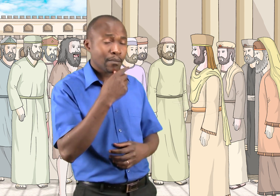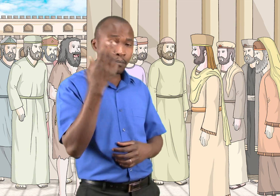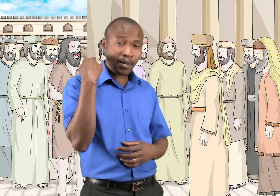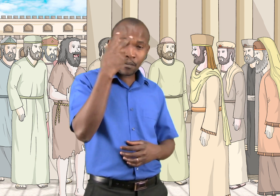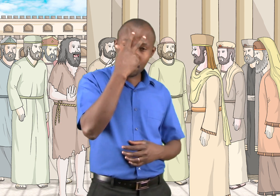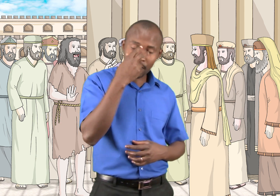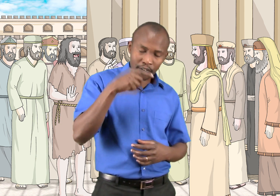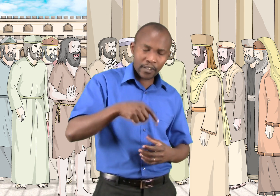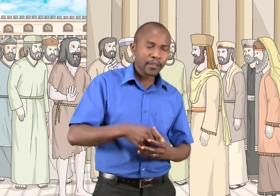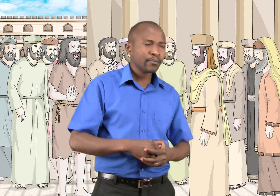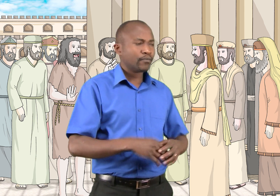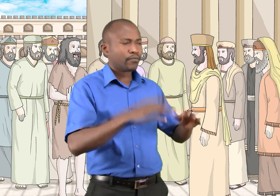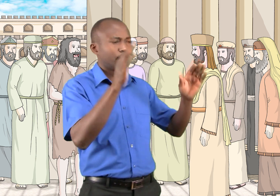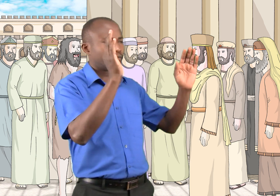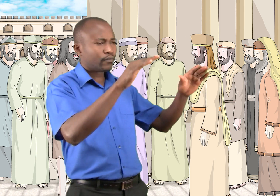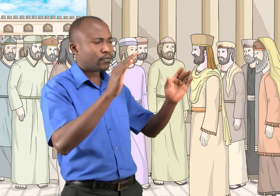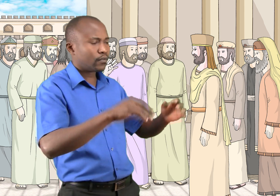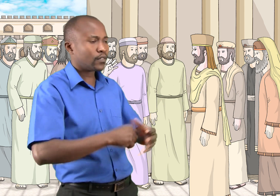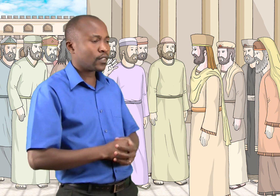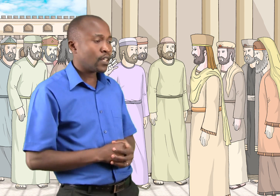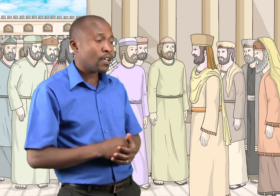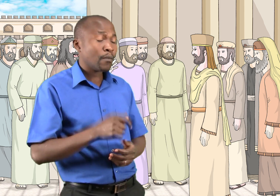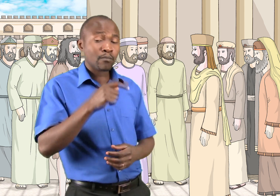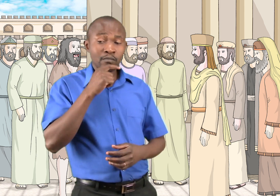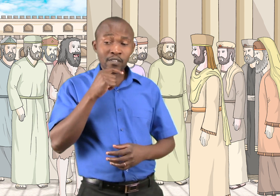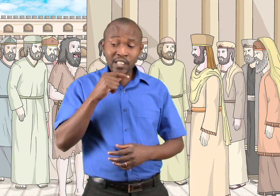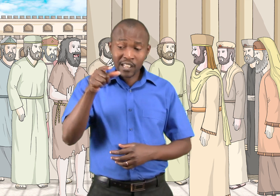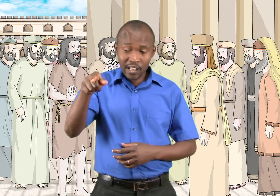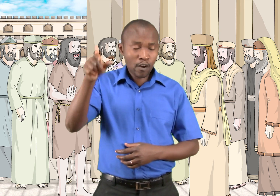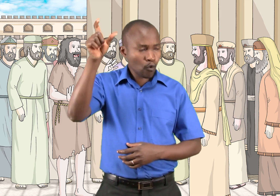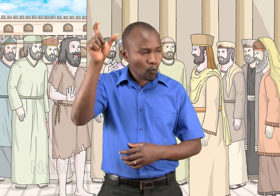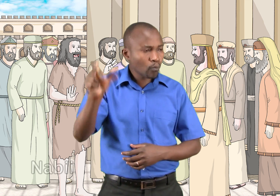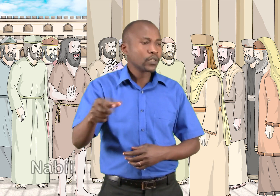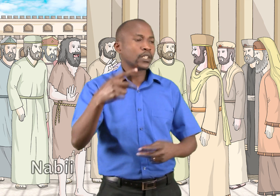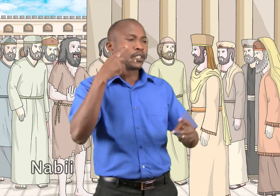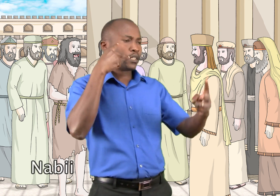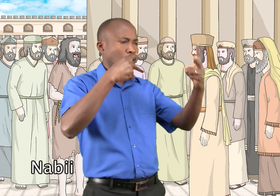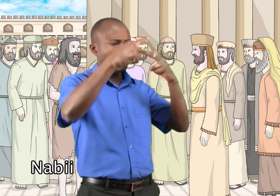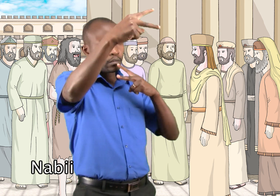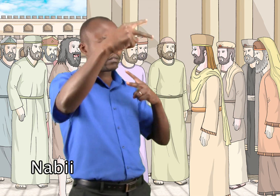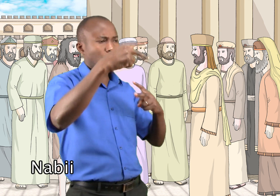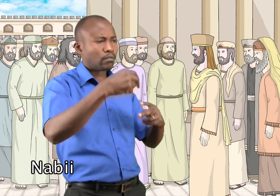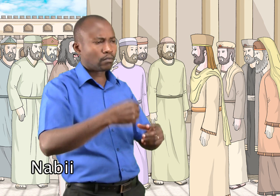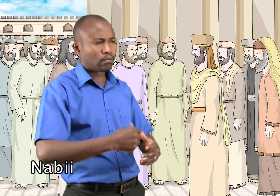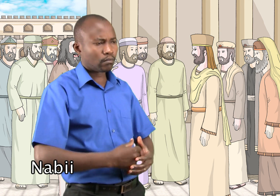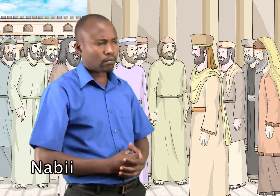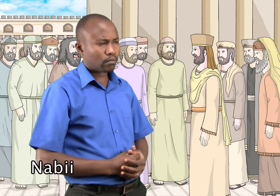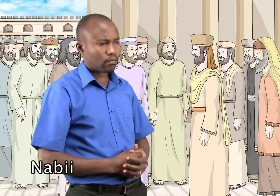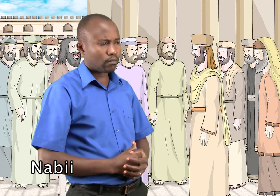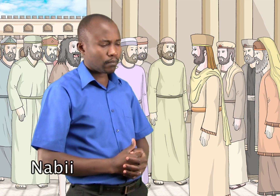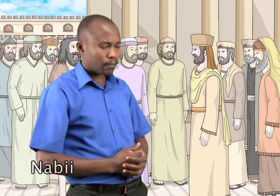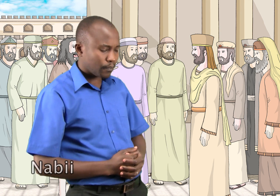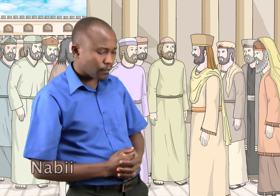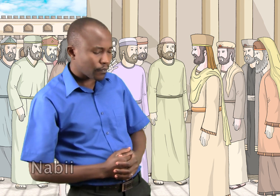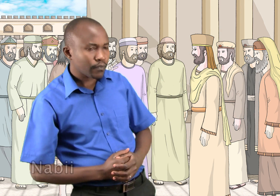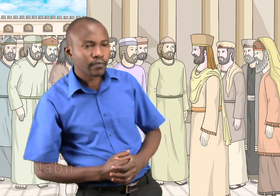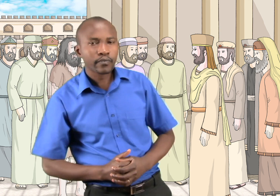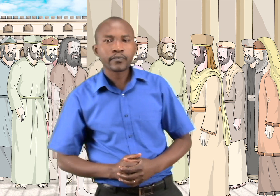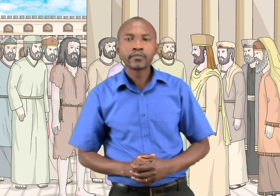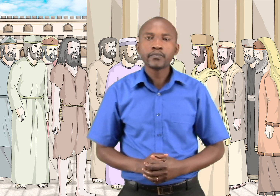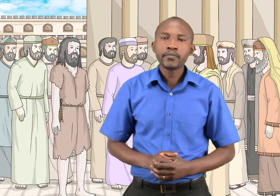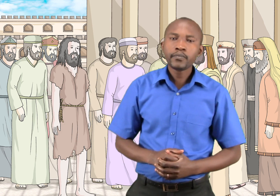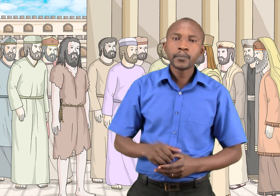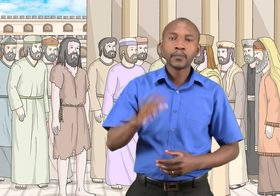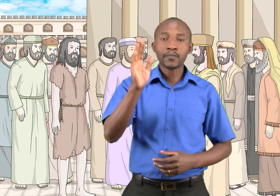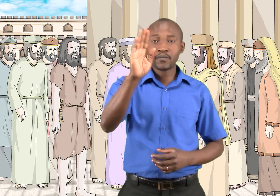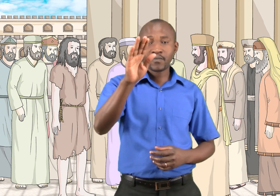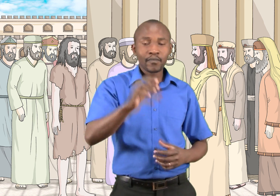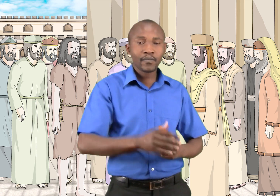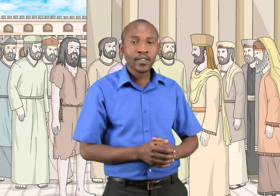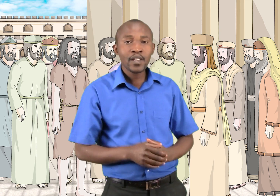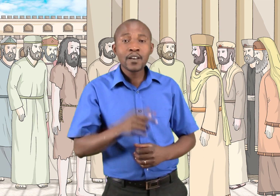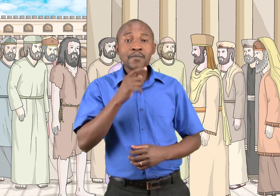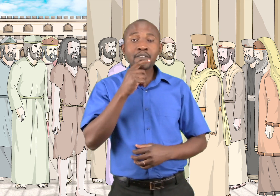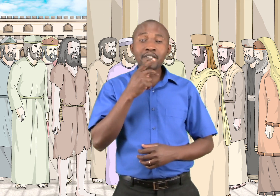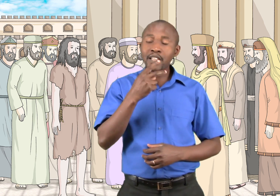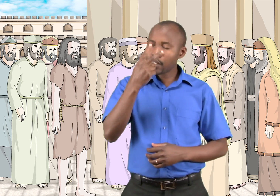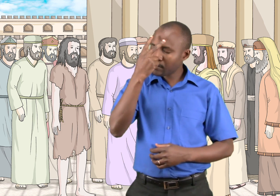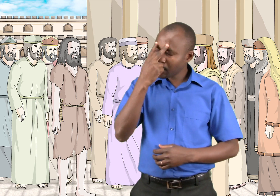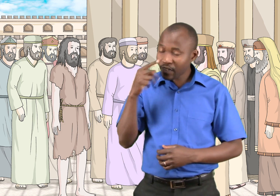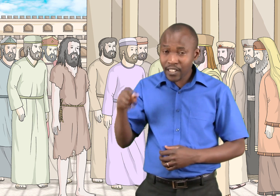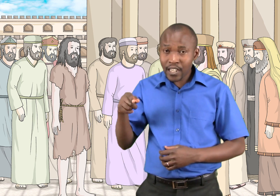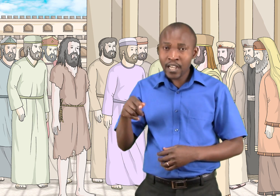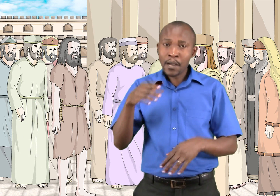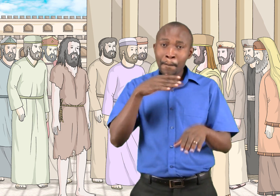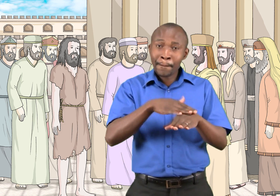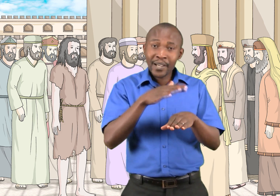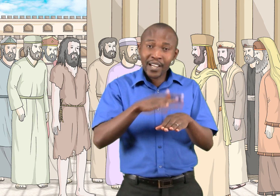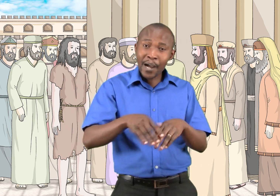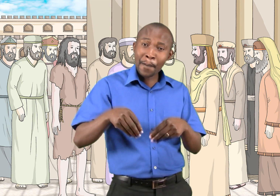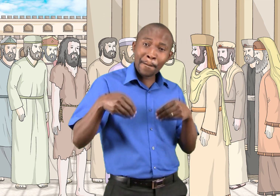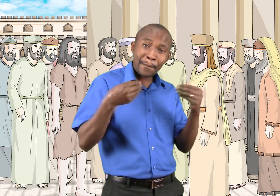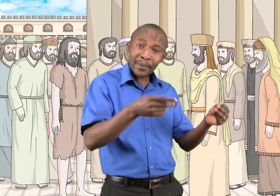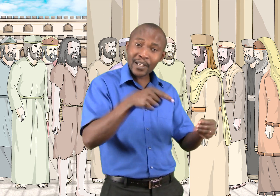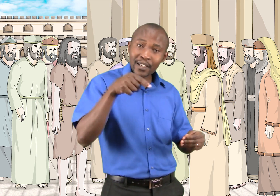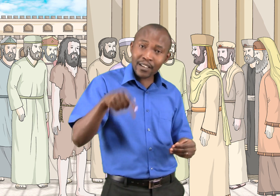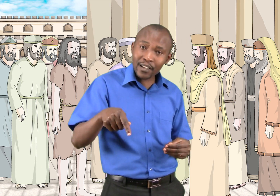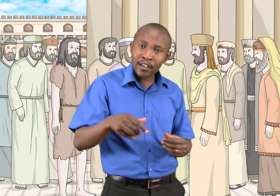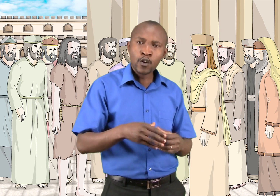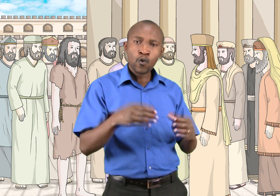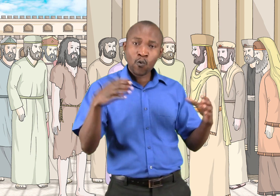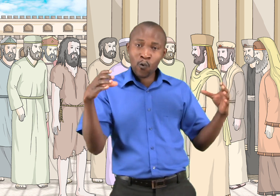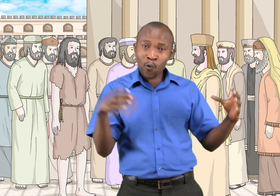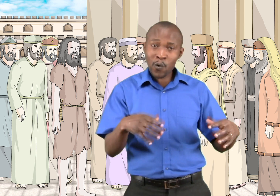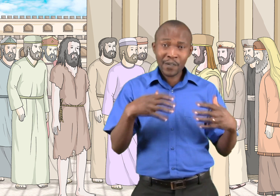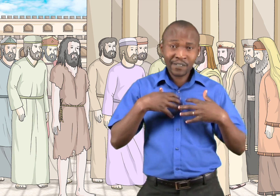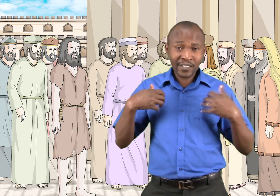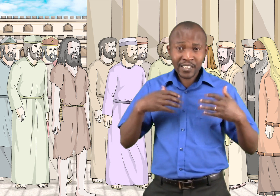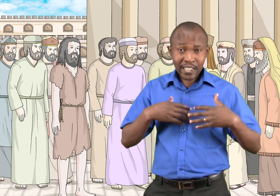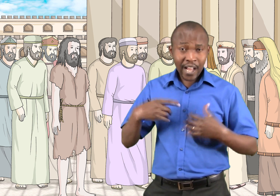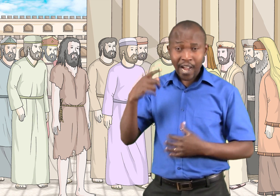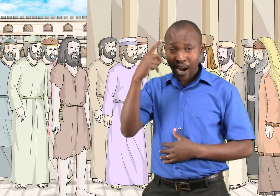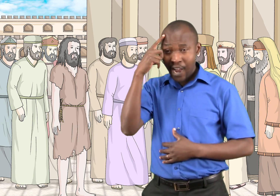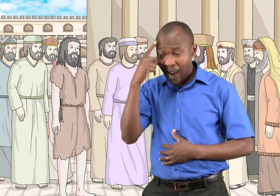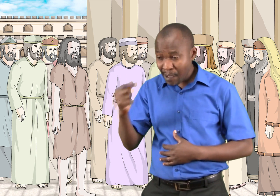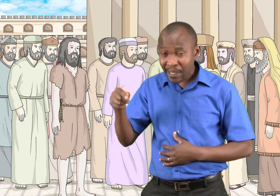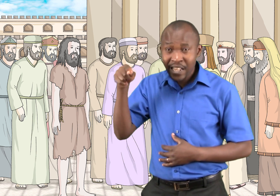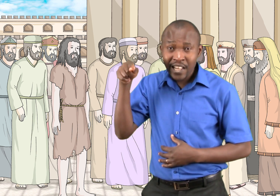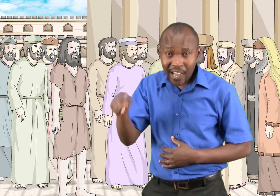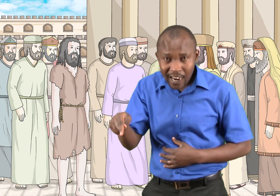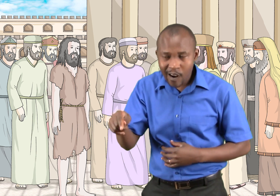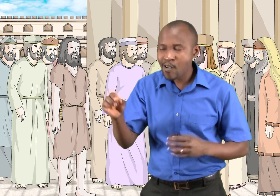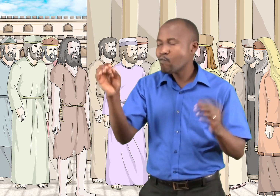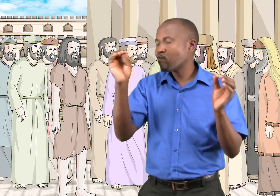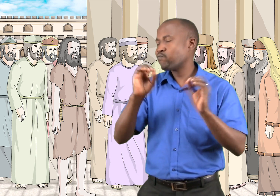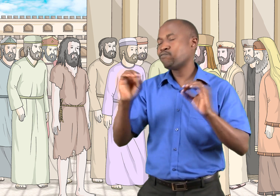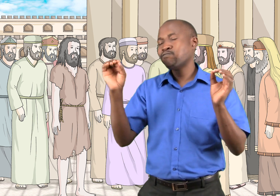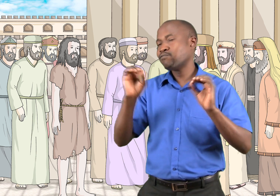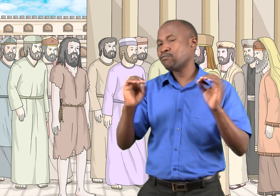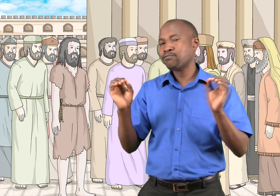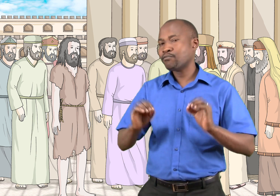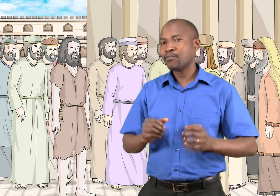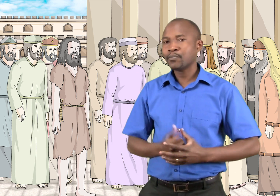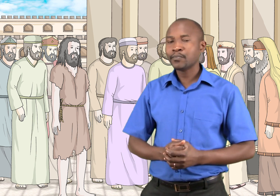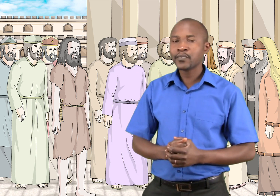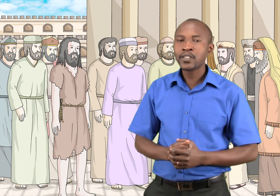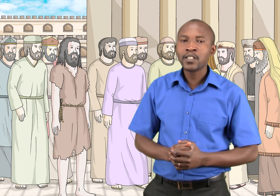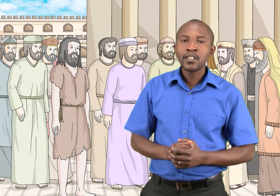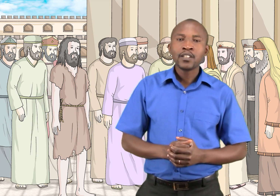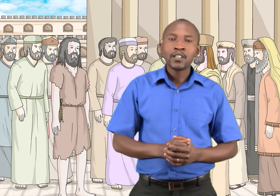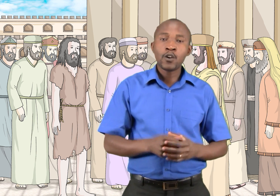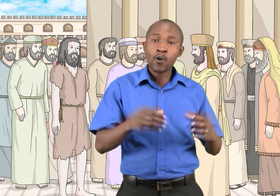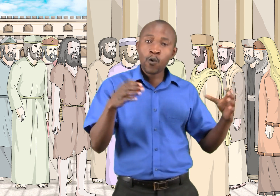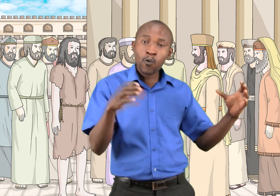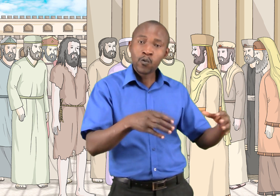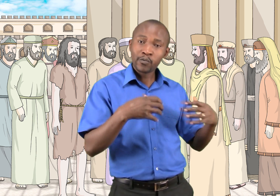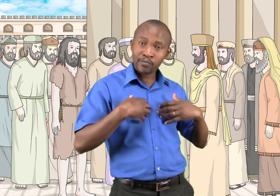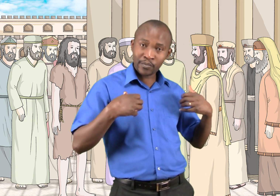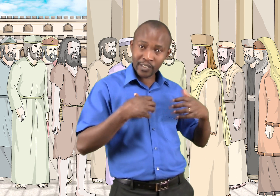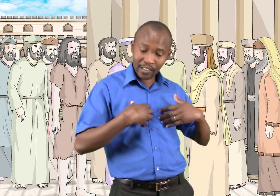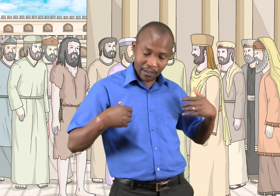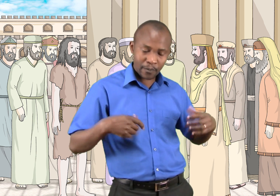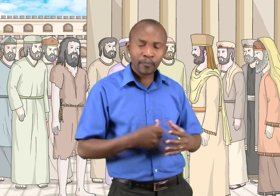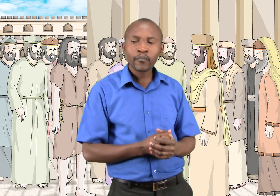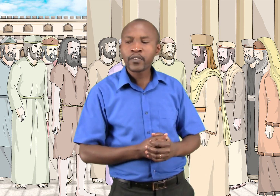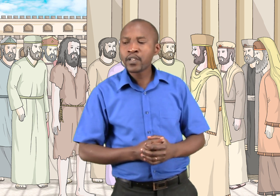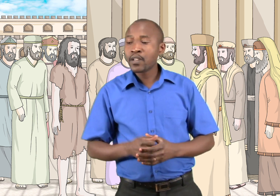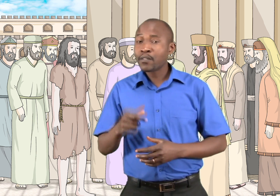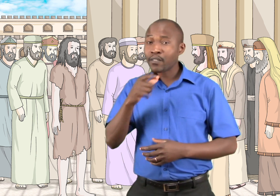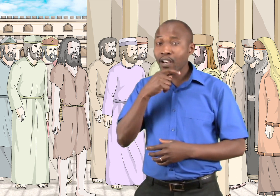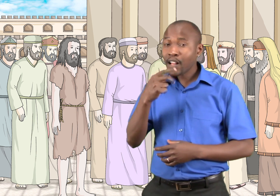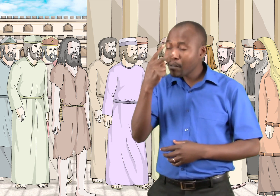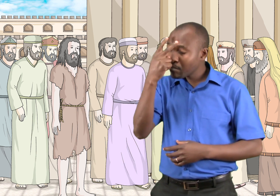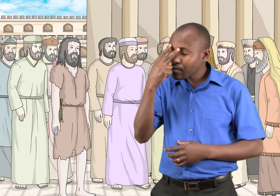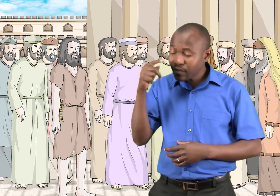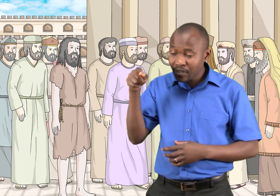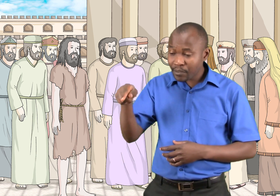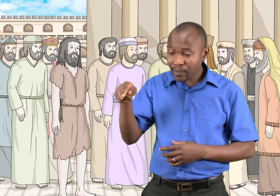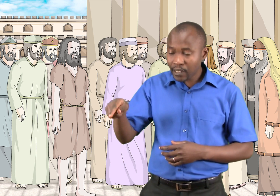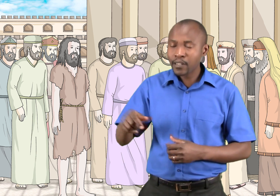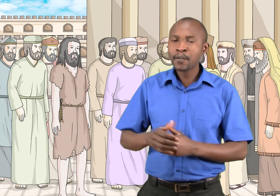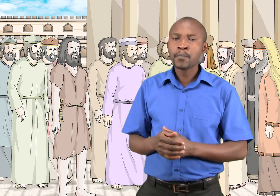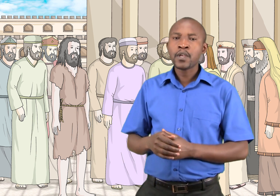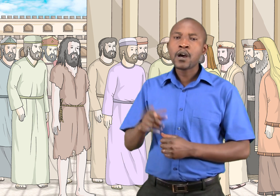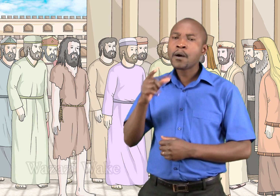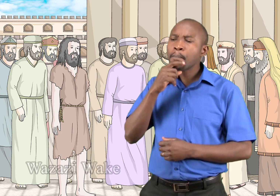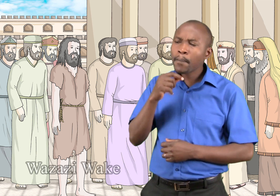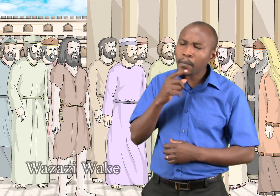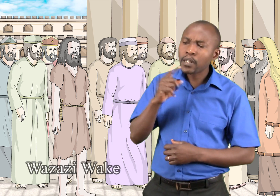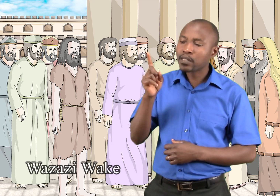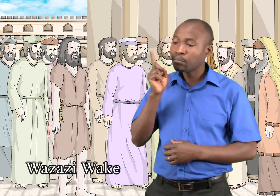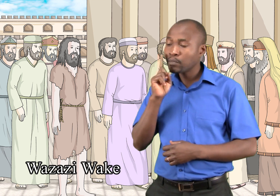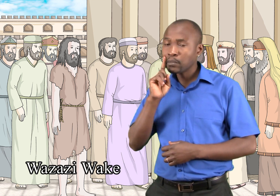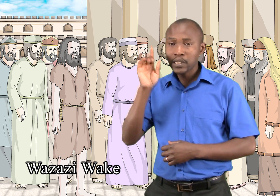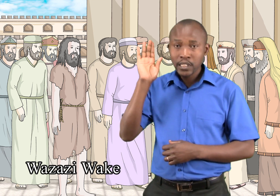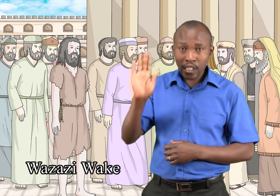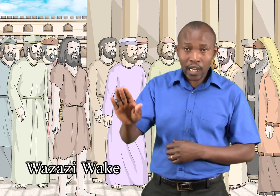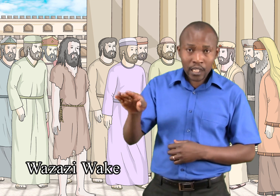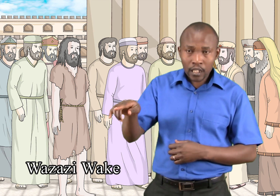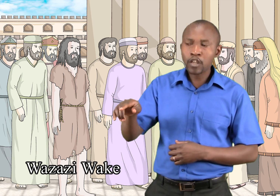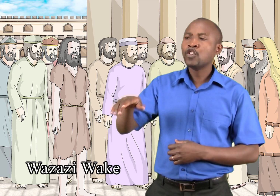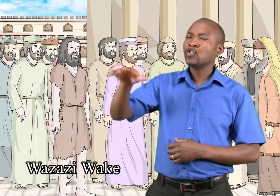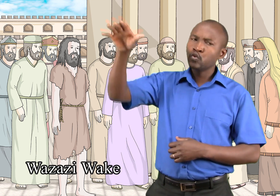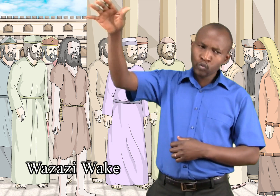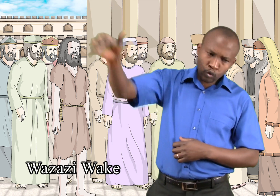“He is a prophet,” the man replied.